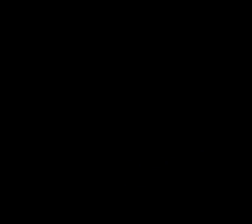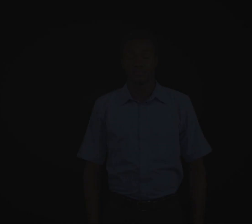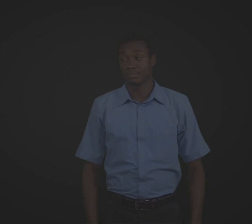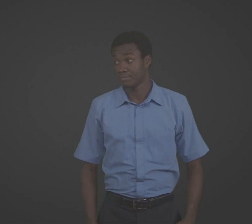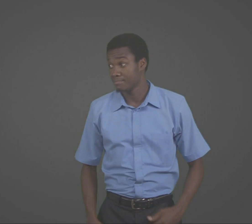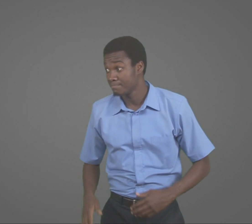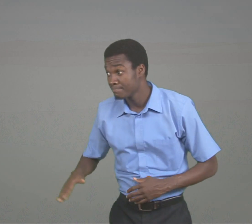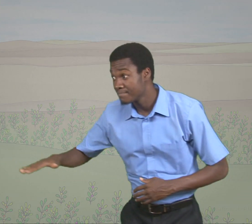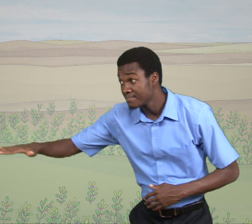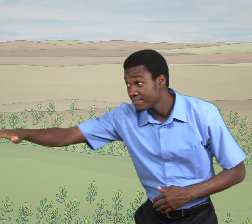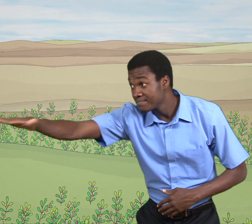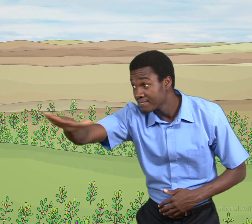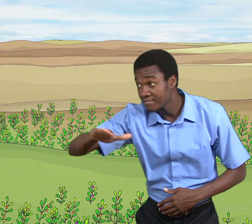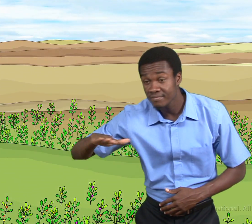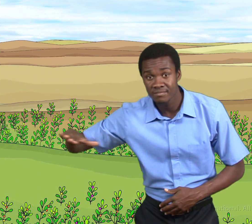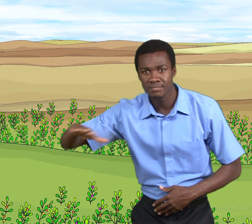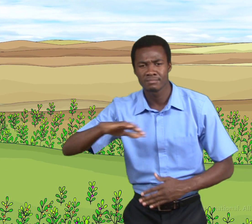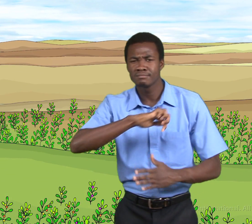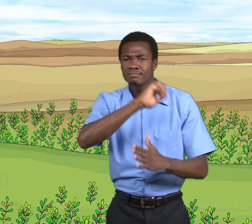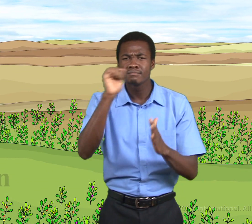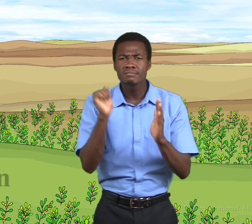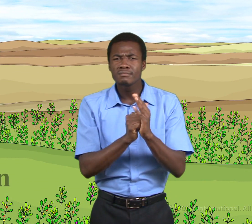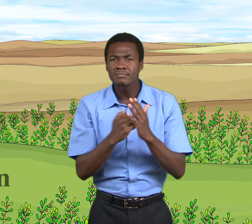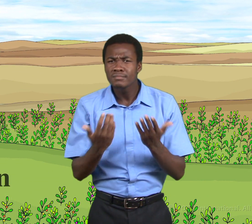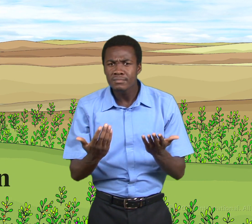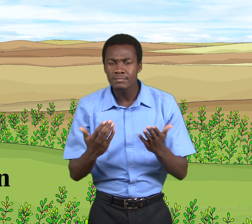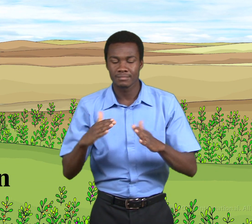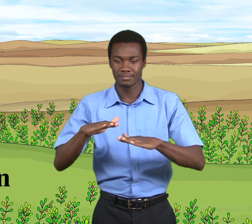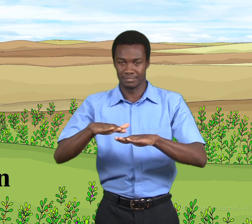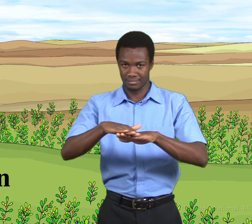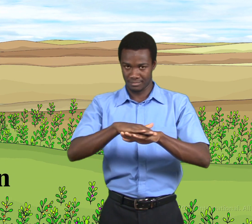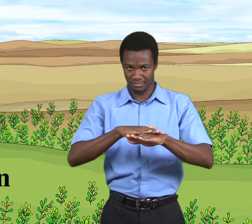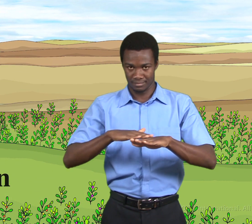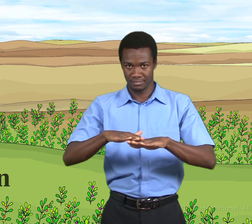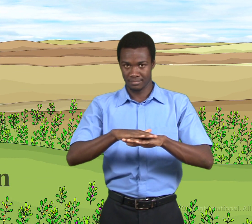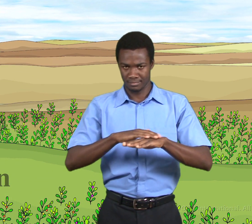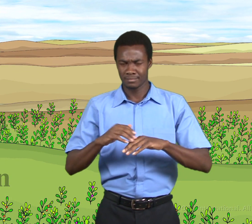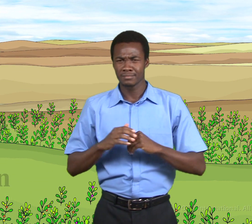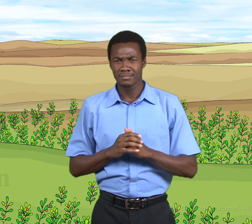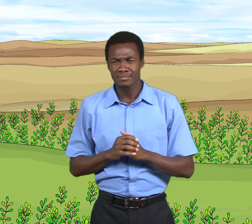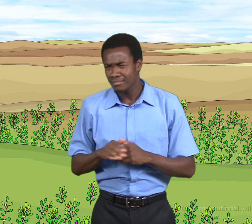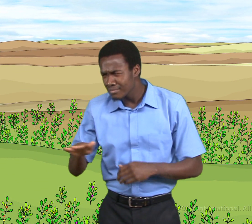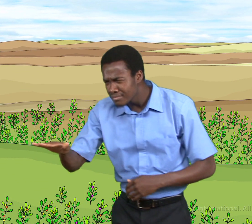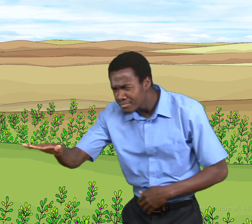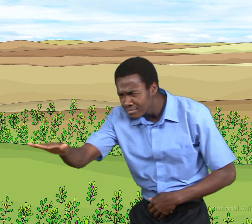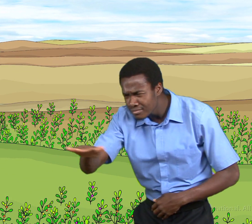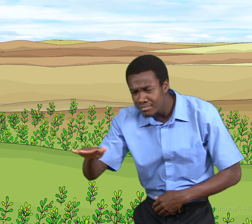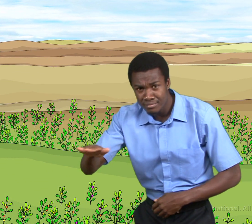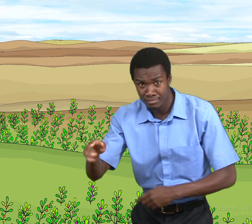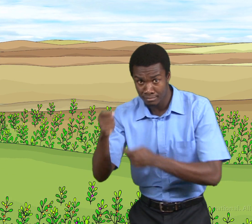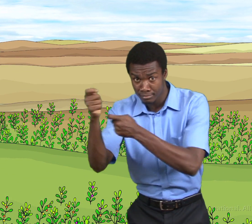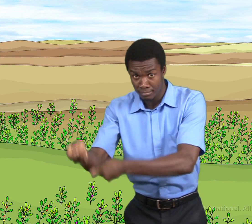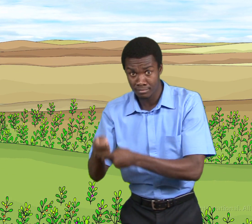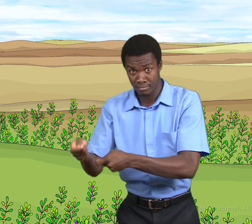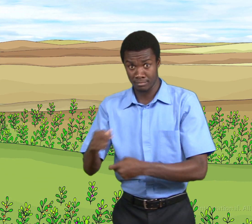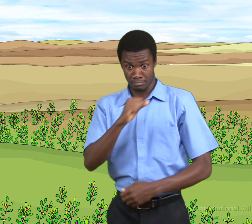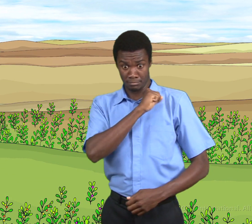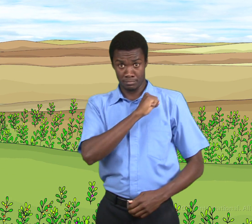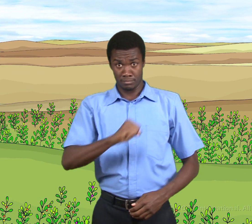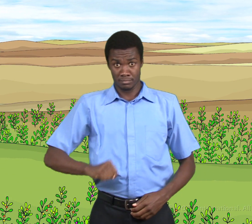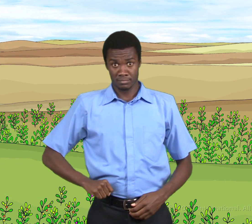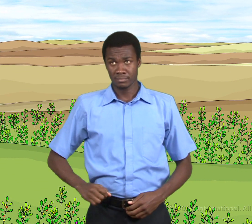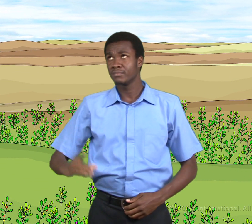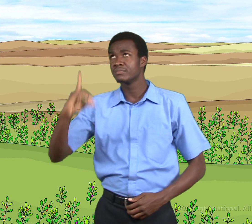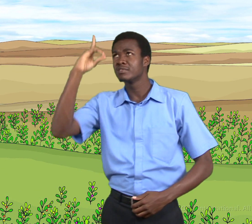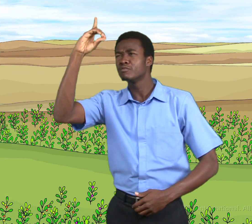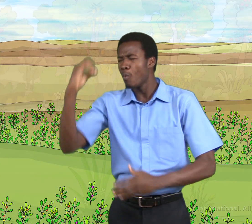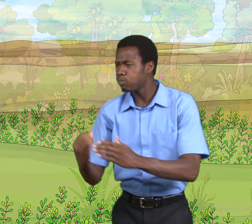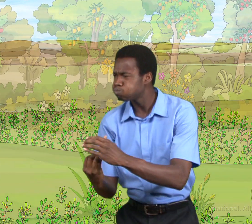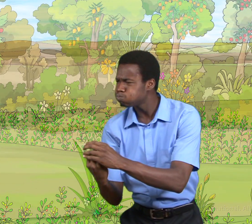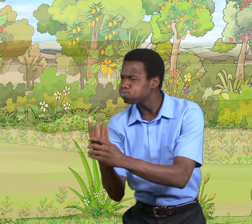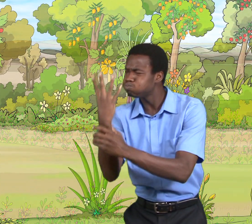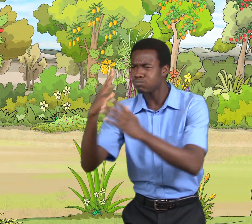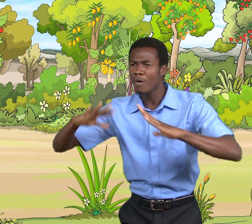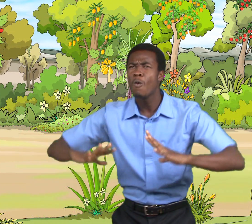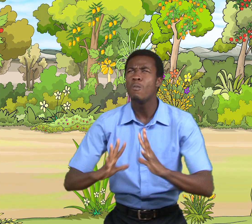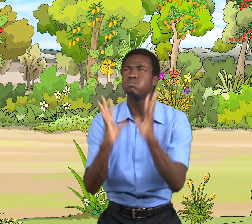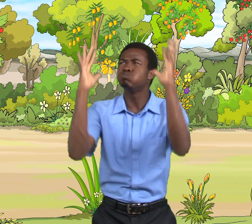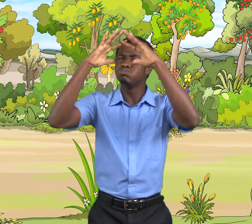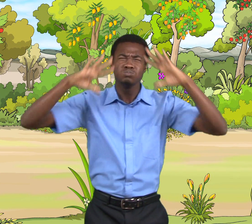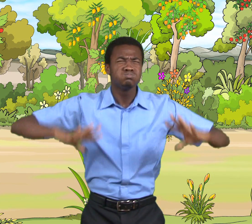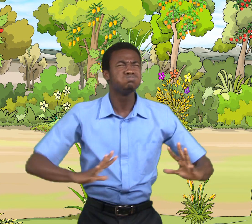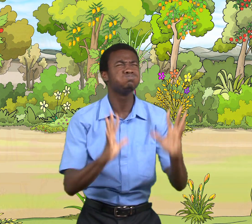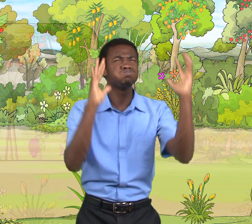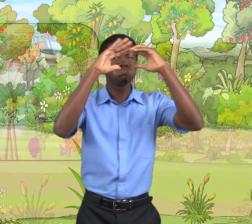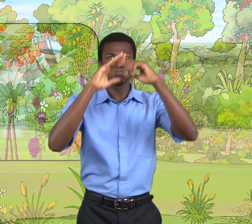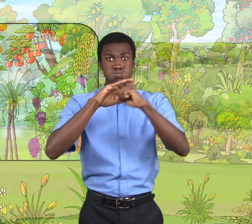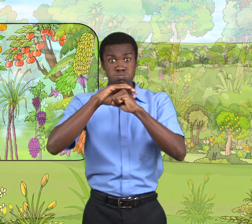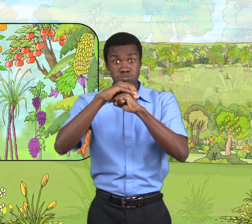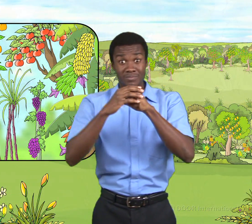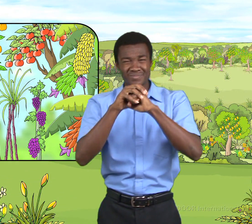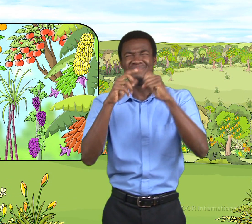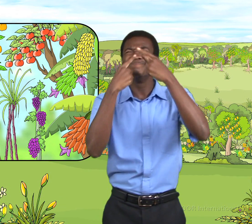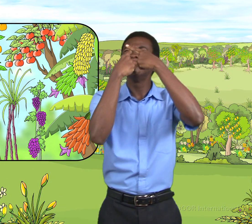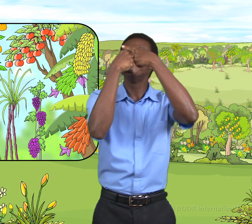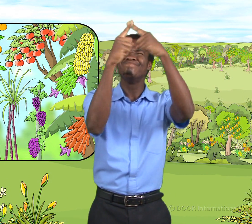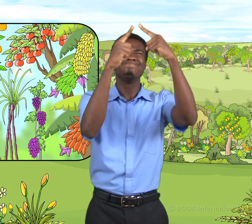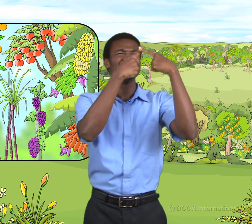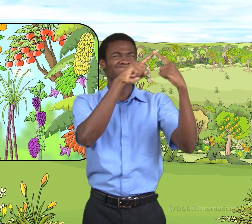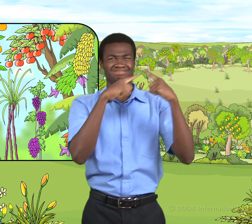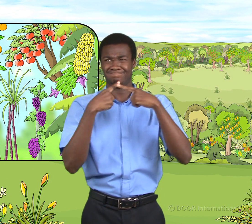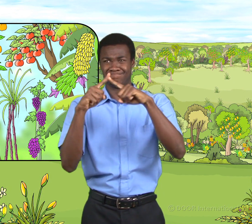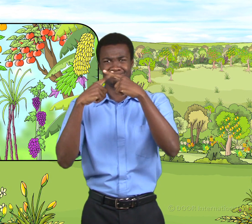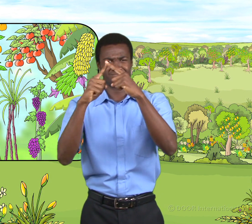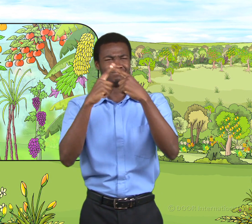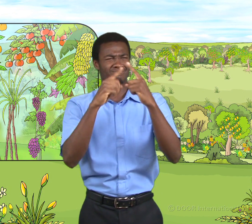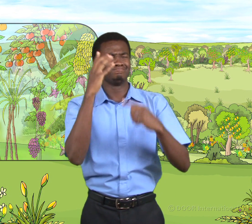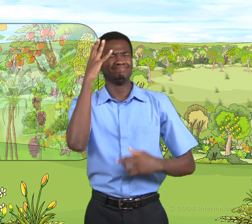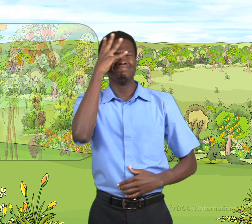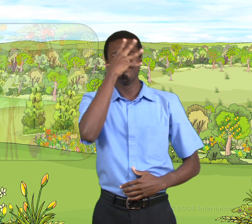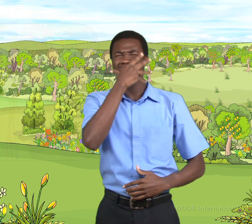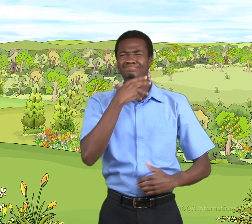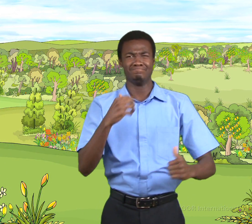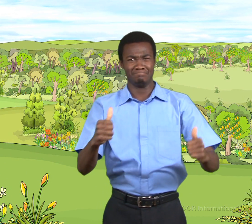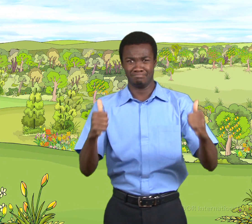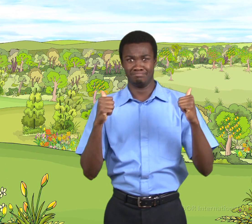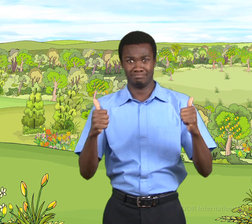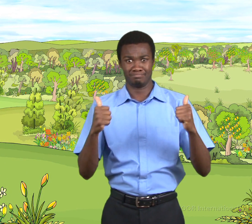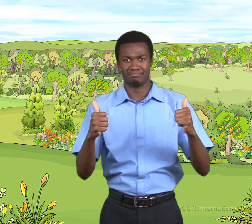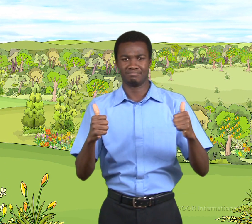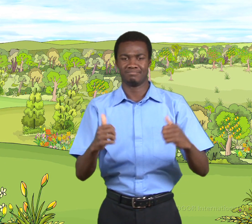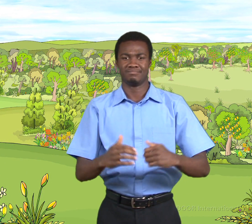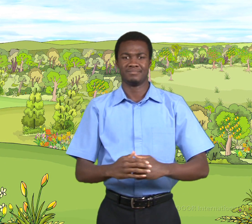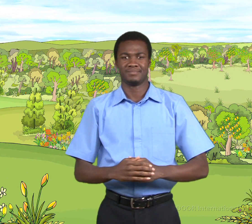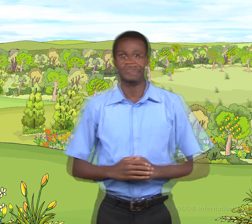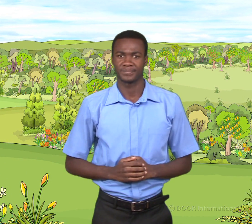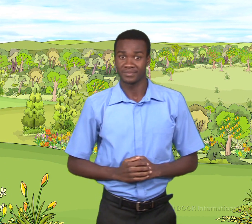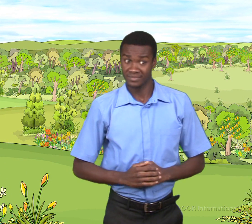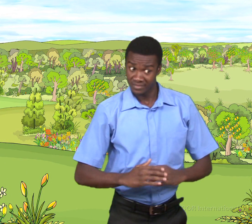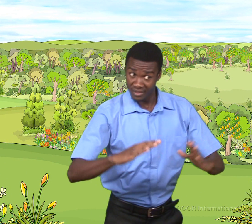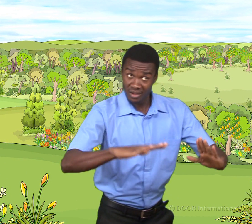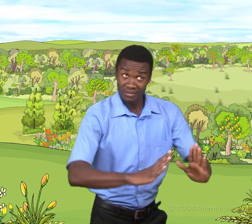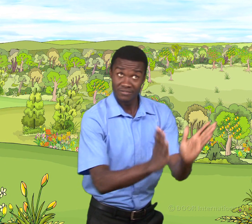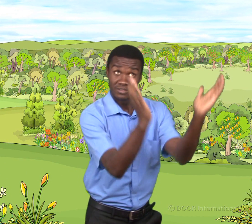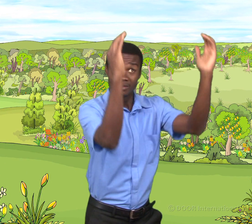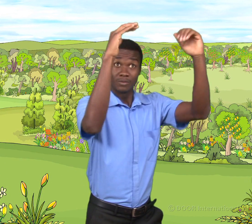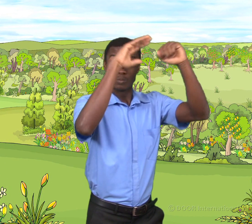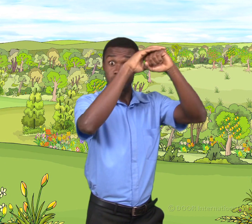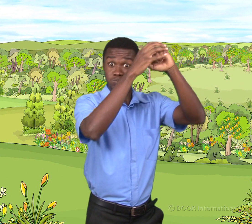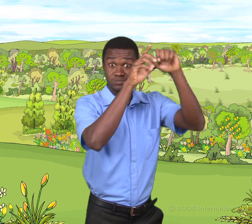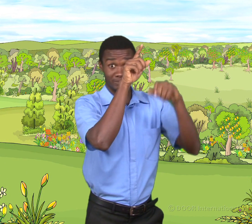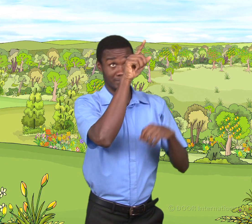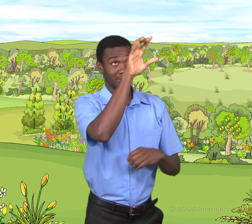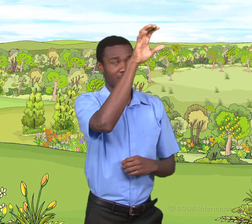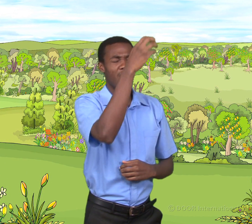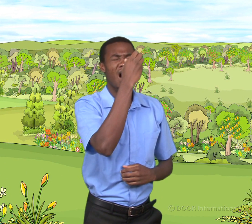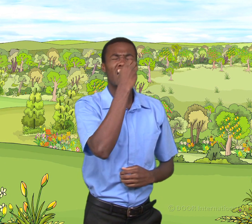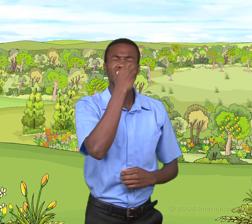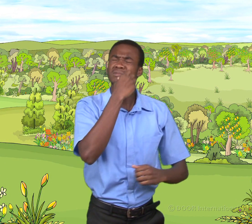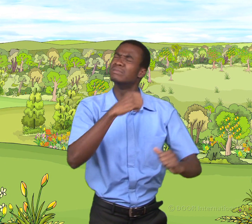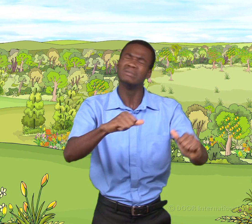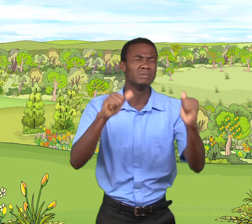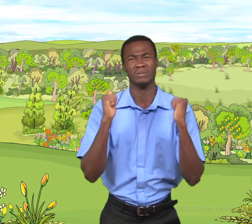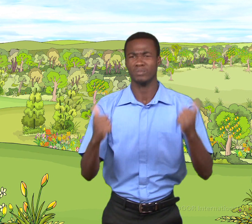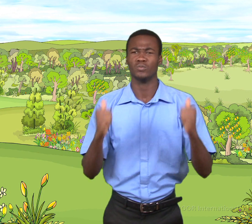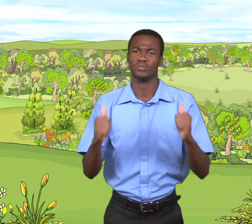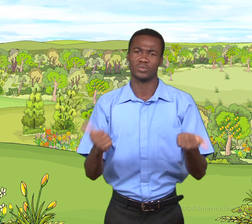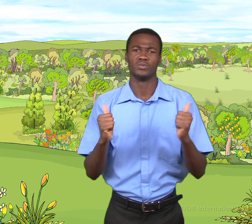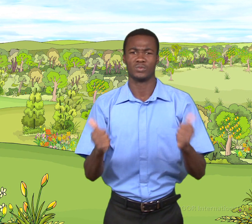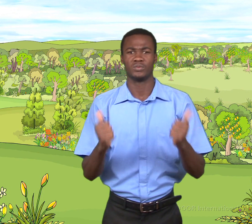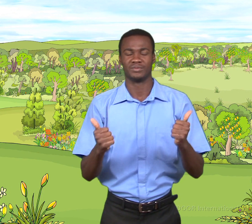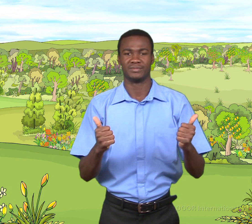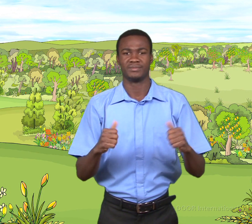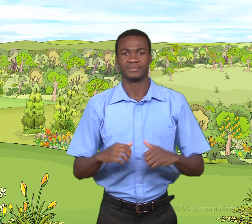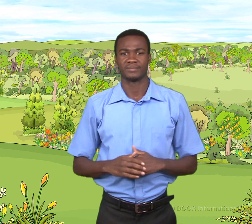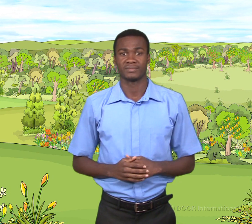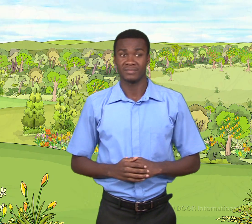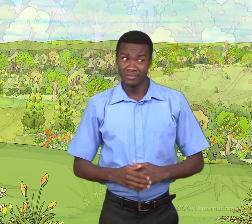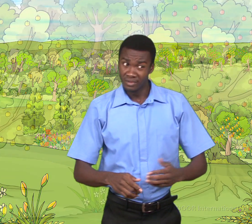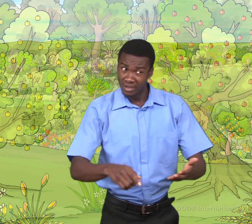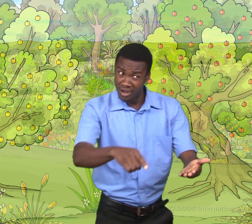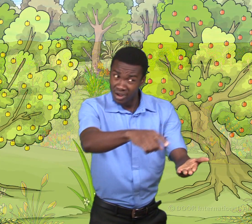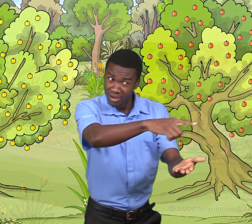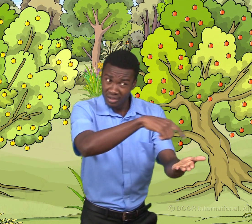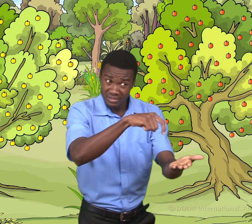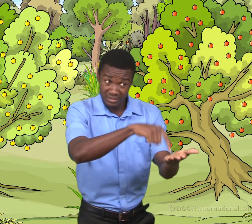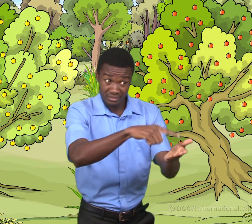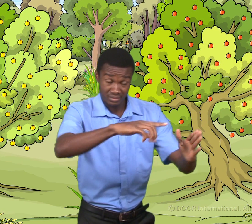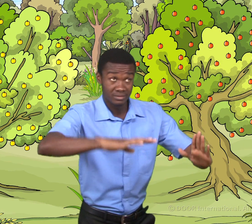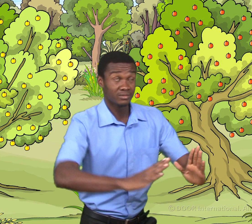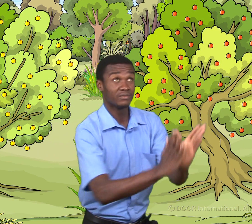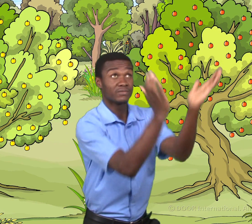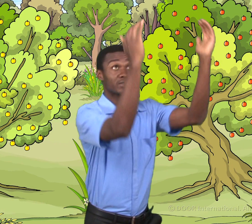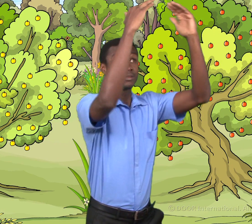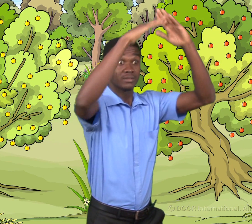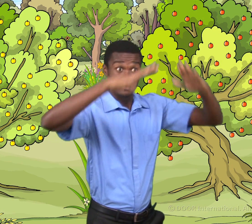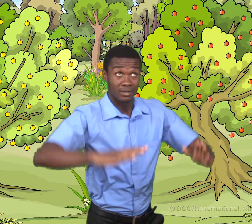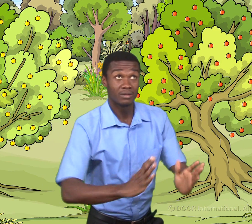Then the LORD God formed man from the dust of the ground and breathed the breath of life into his nostrils, and the man became a living being. And the LORD God planted a garden in Eden, in the east, where He placed the man He had formed. Out of the ground the LORD God gave growth to every tree that is pleasing to the eye and good for food.